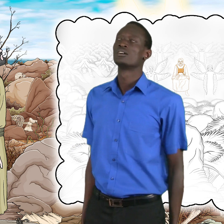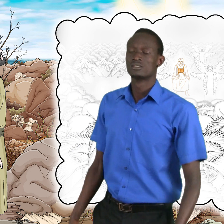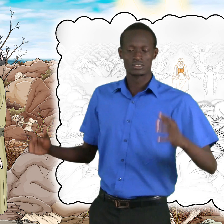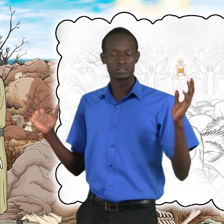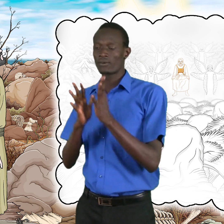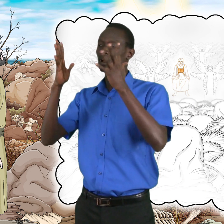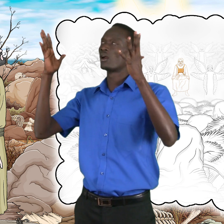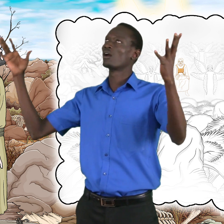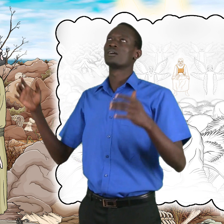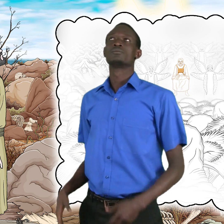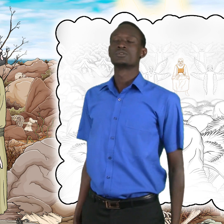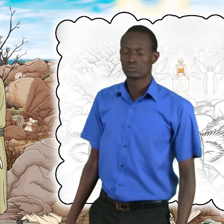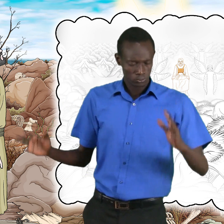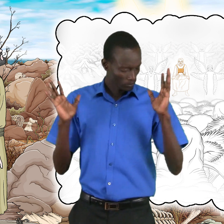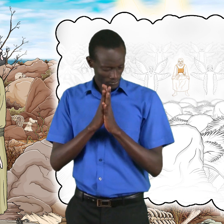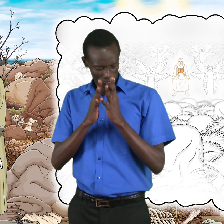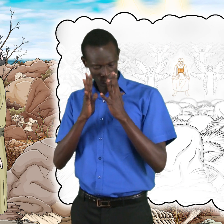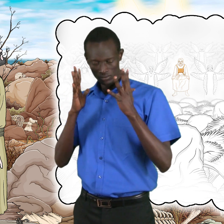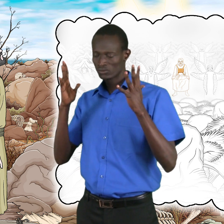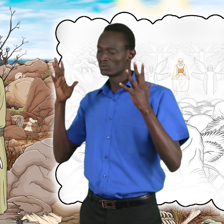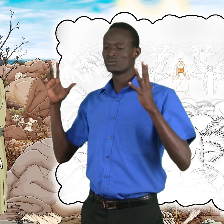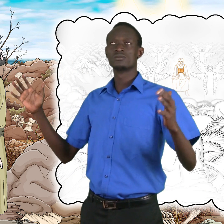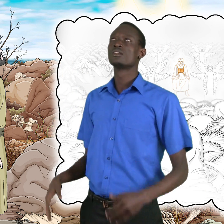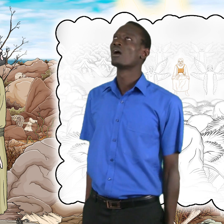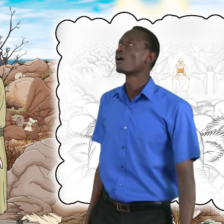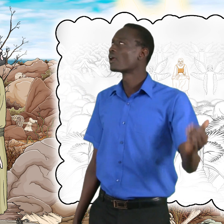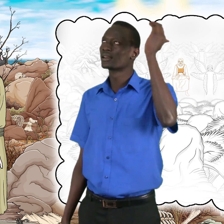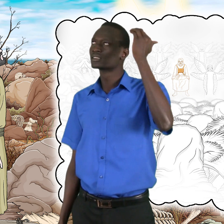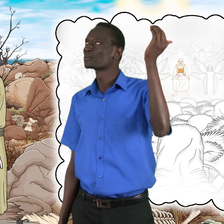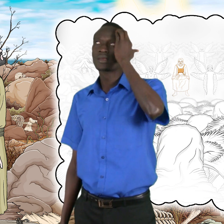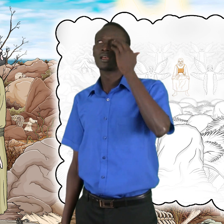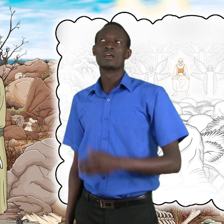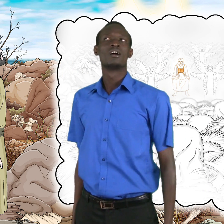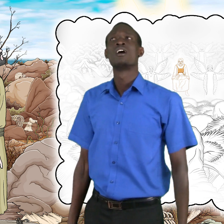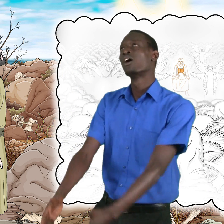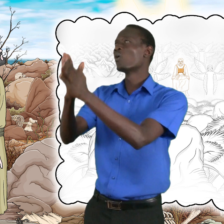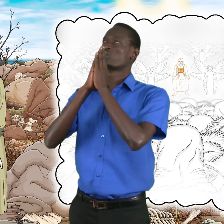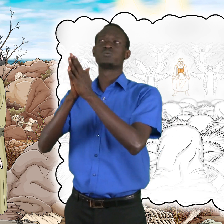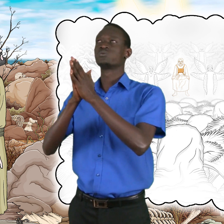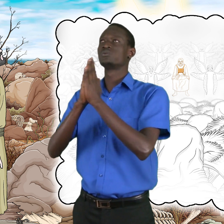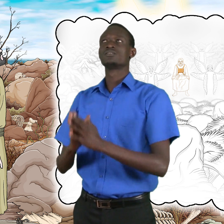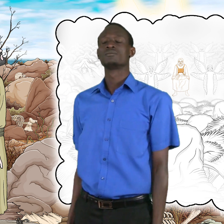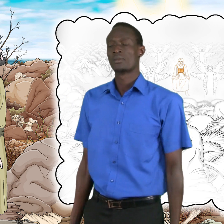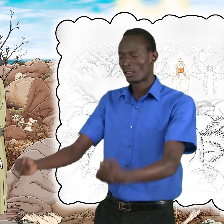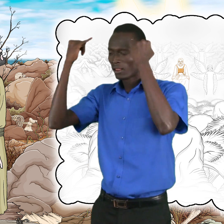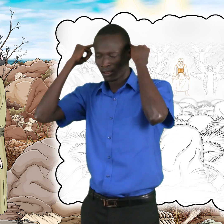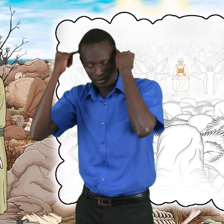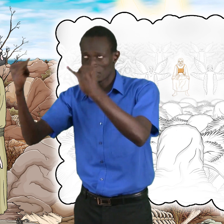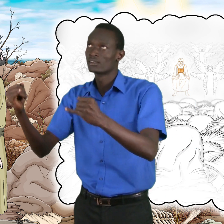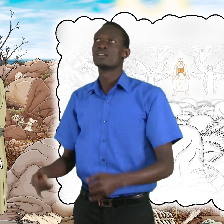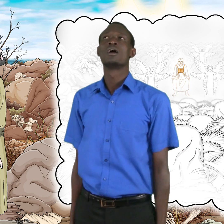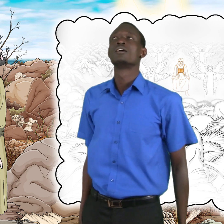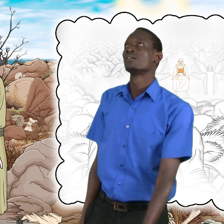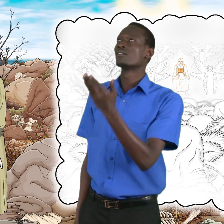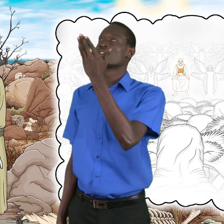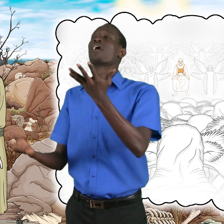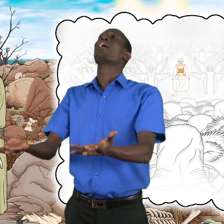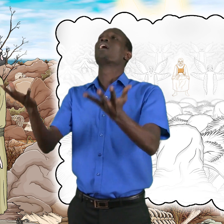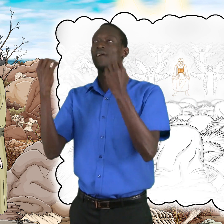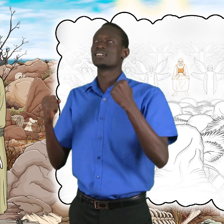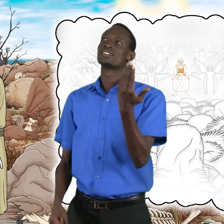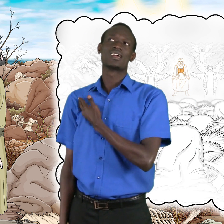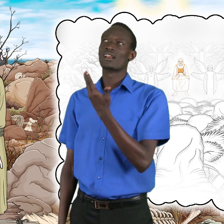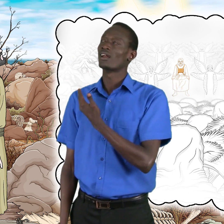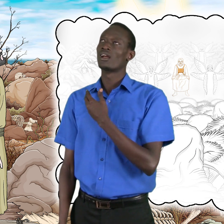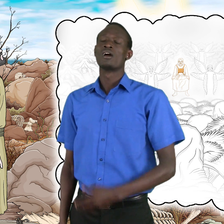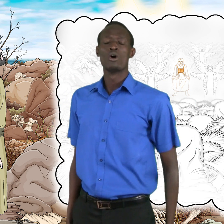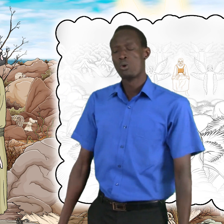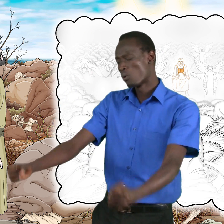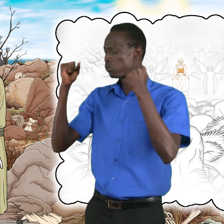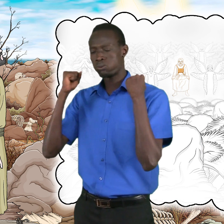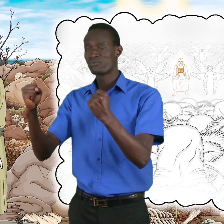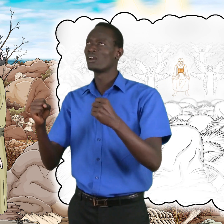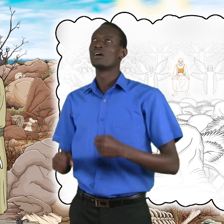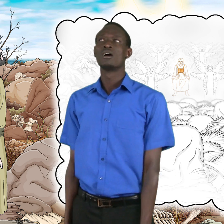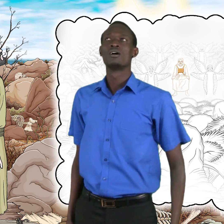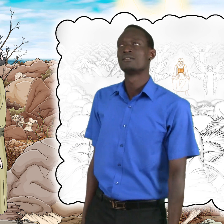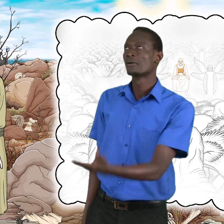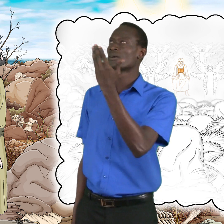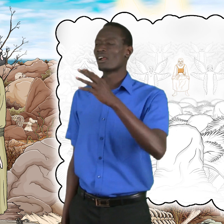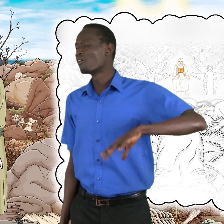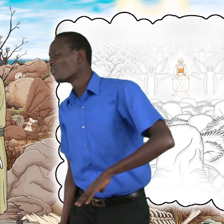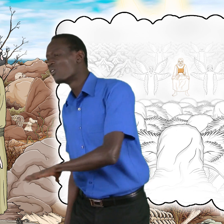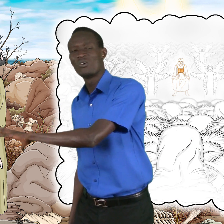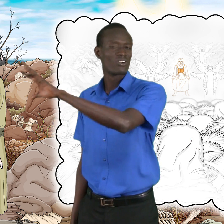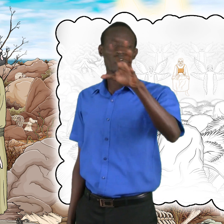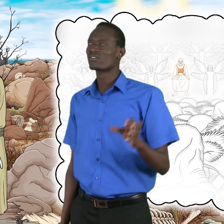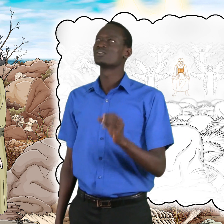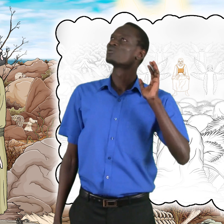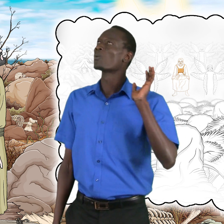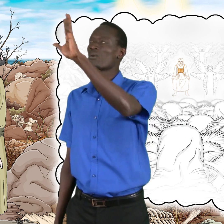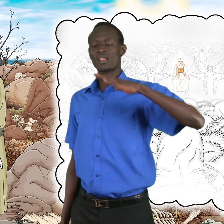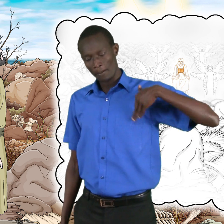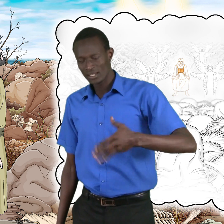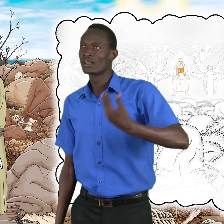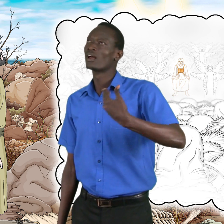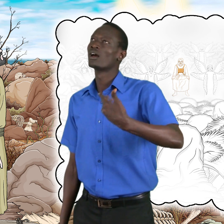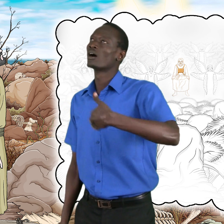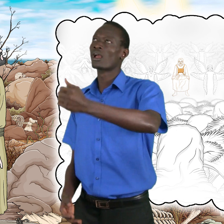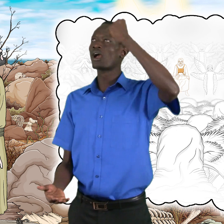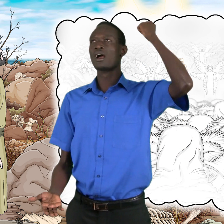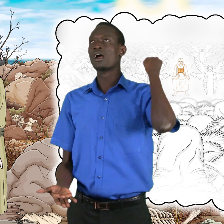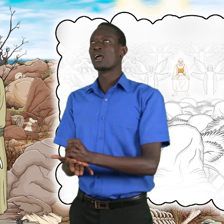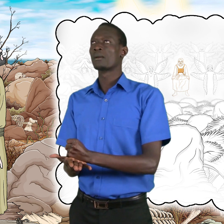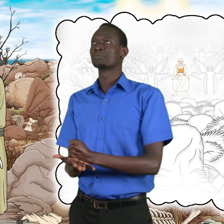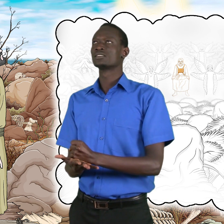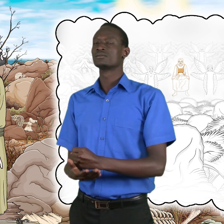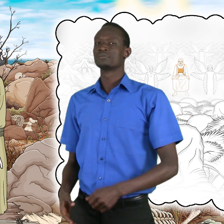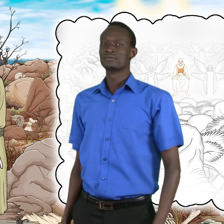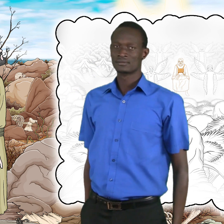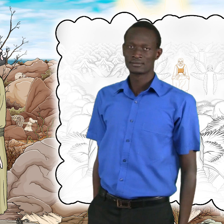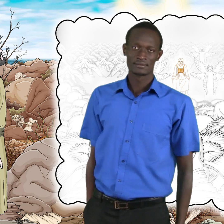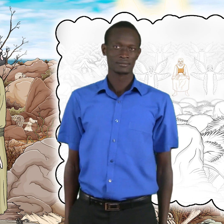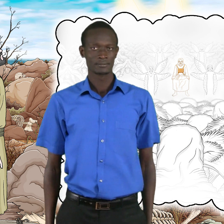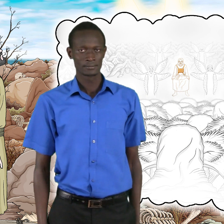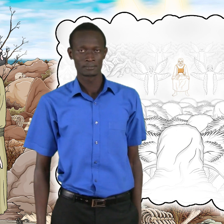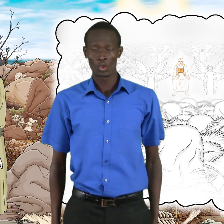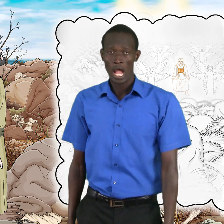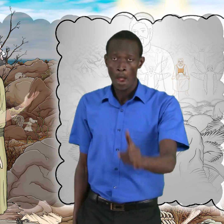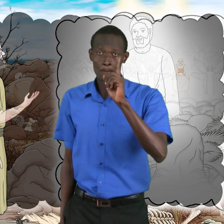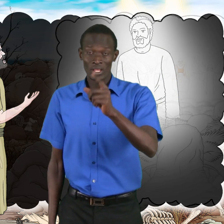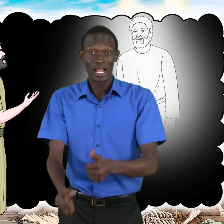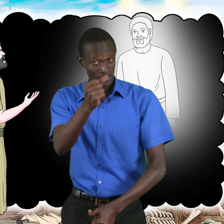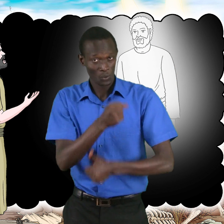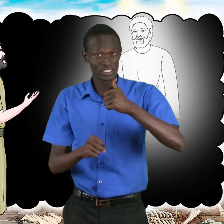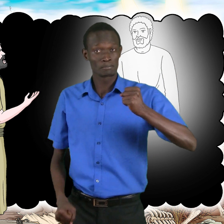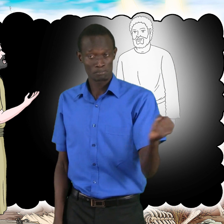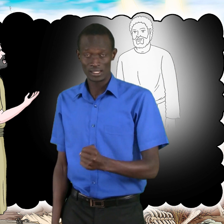Blessing and glory and wisdom and thanks and honor and power and strength be to our God forever and ever!